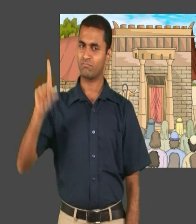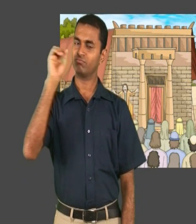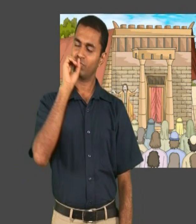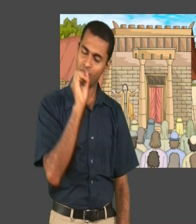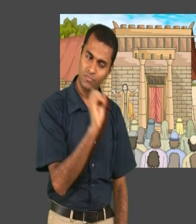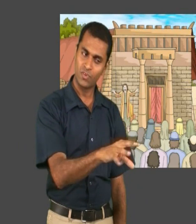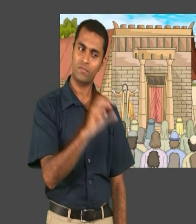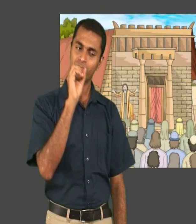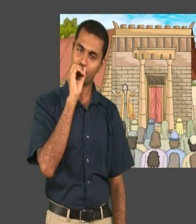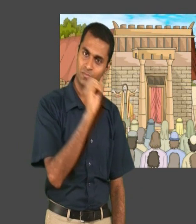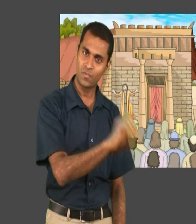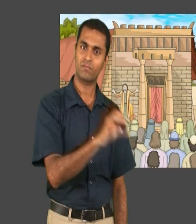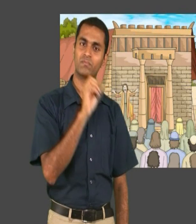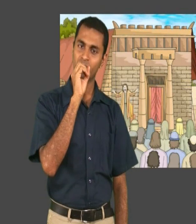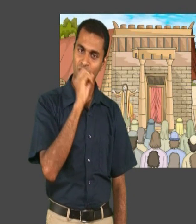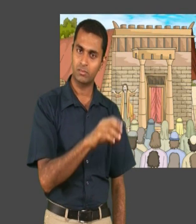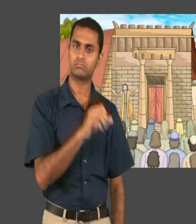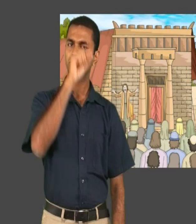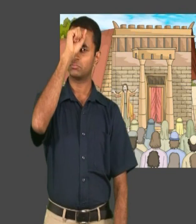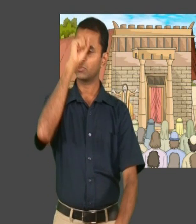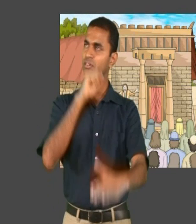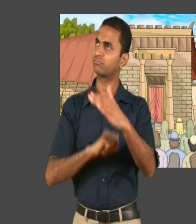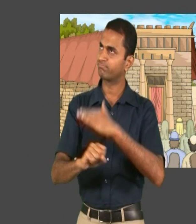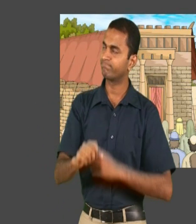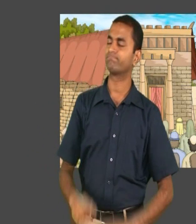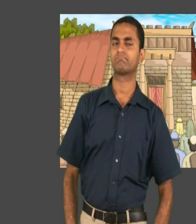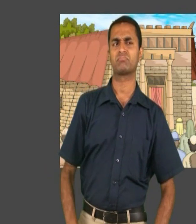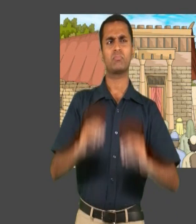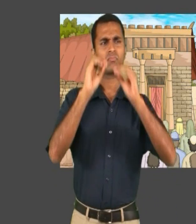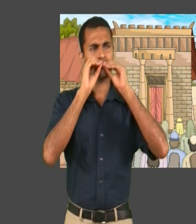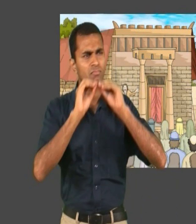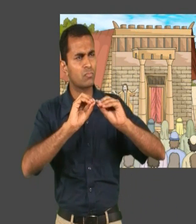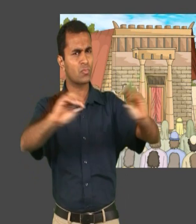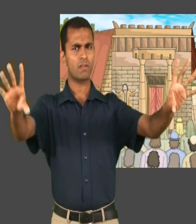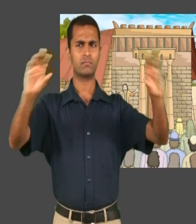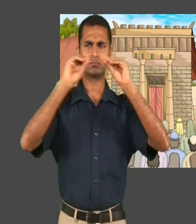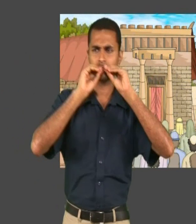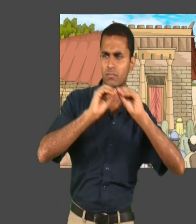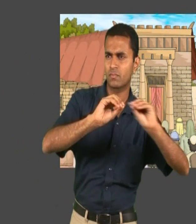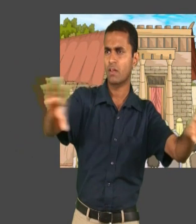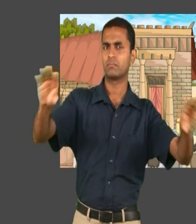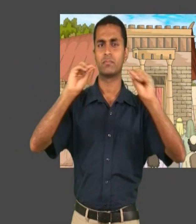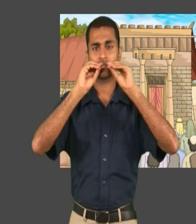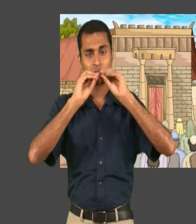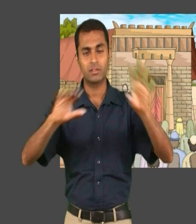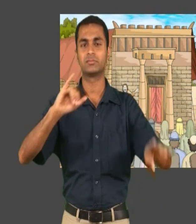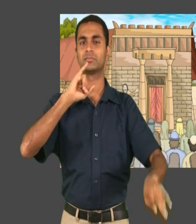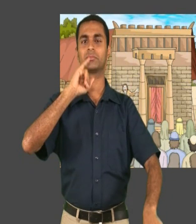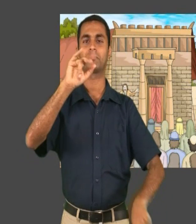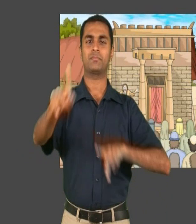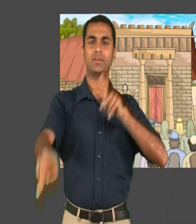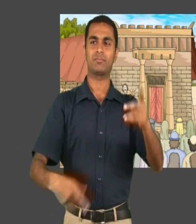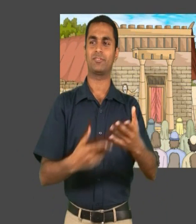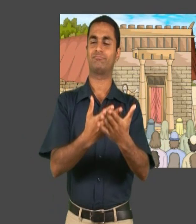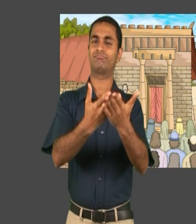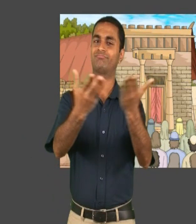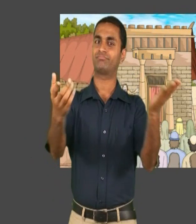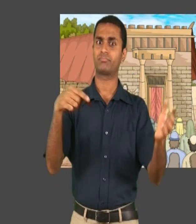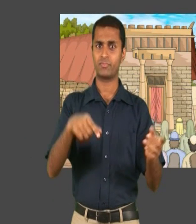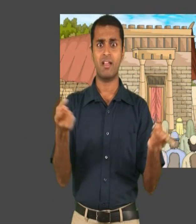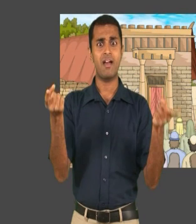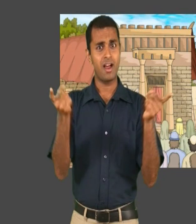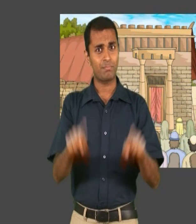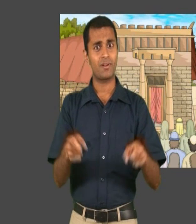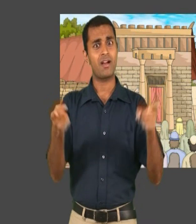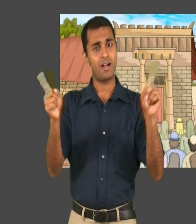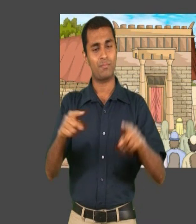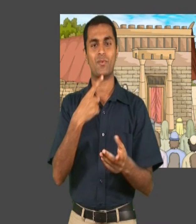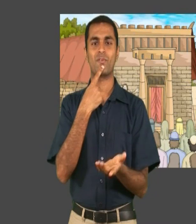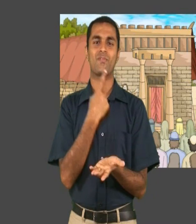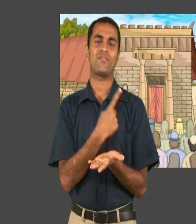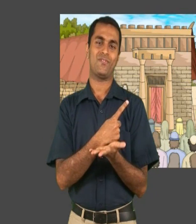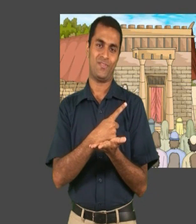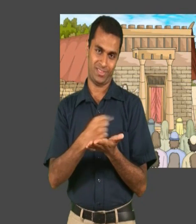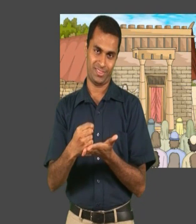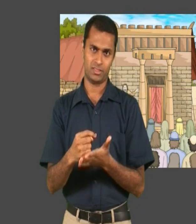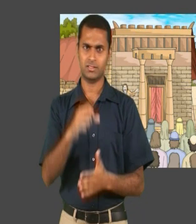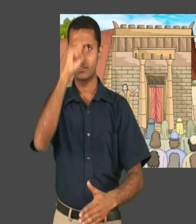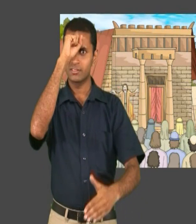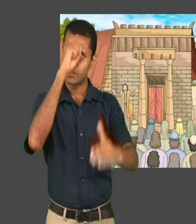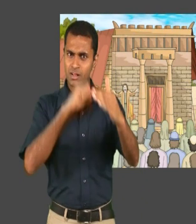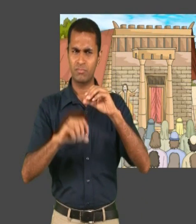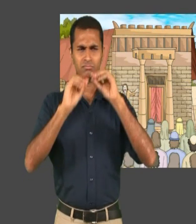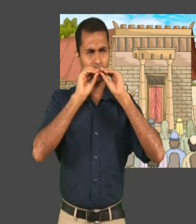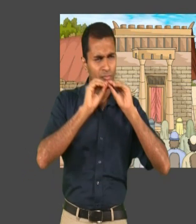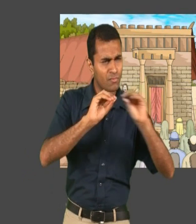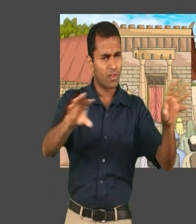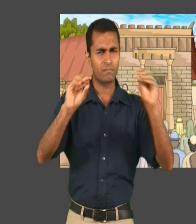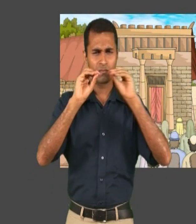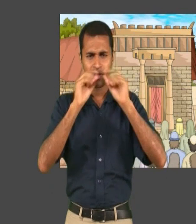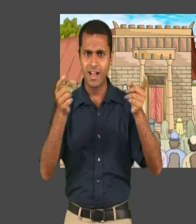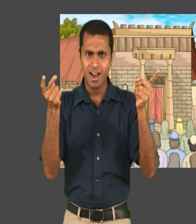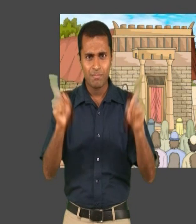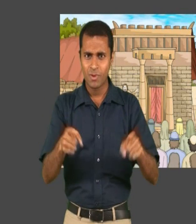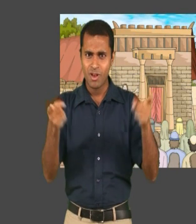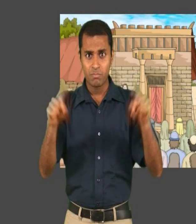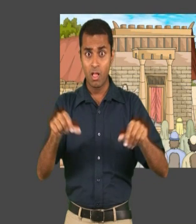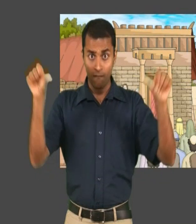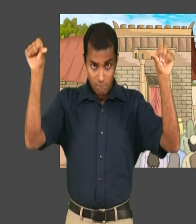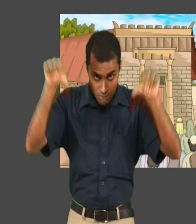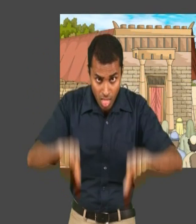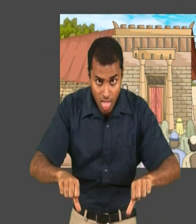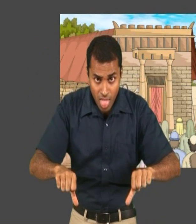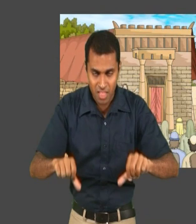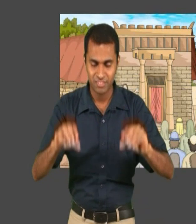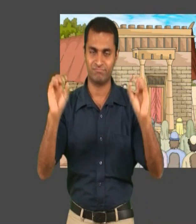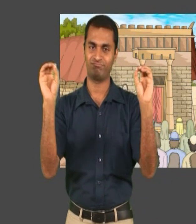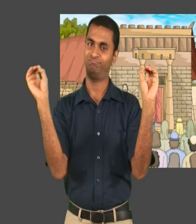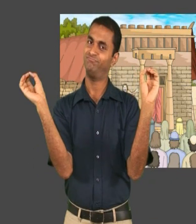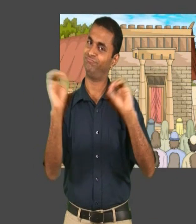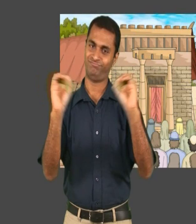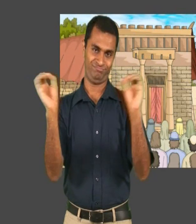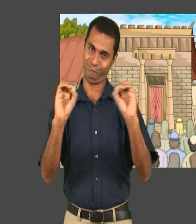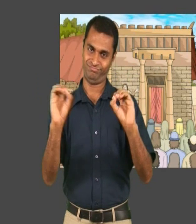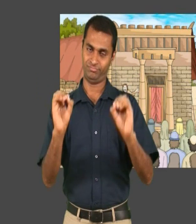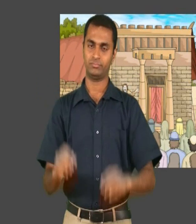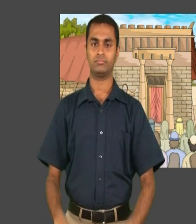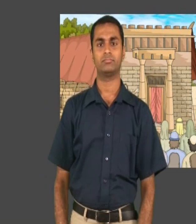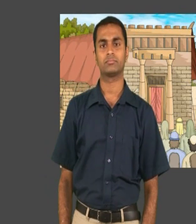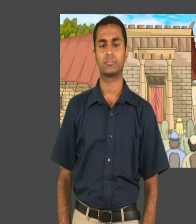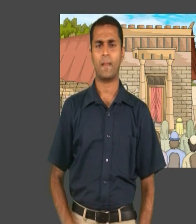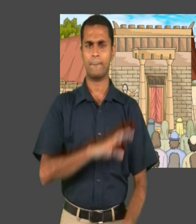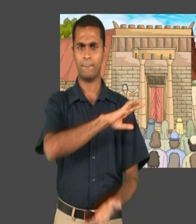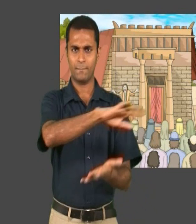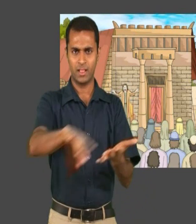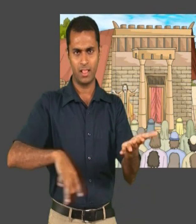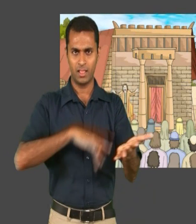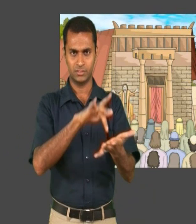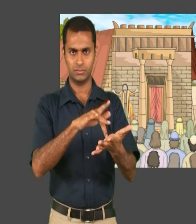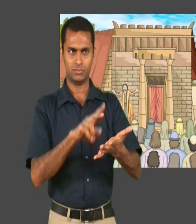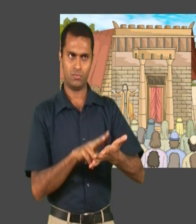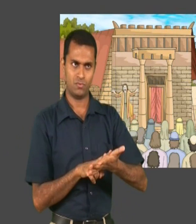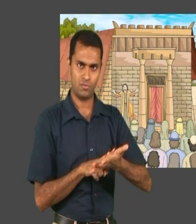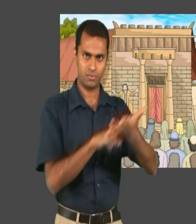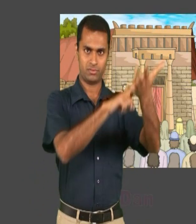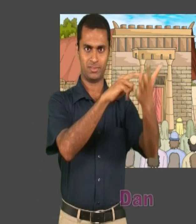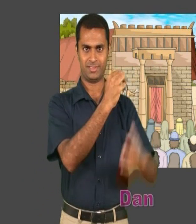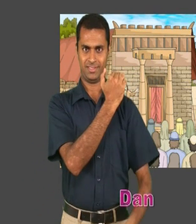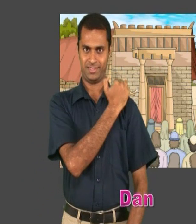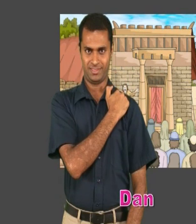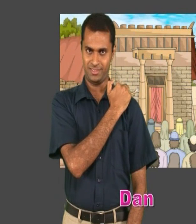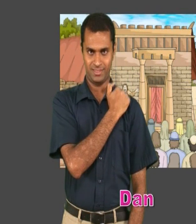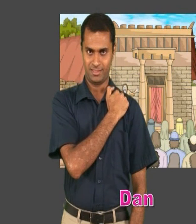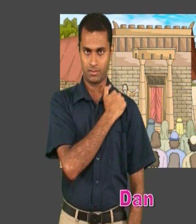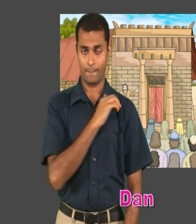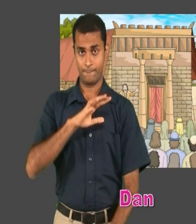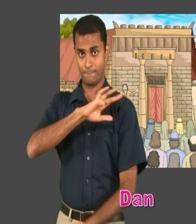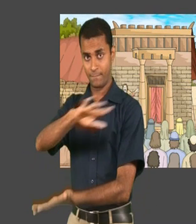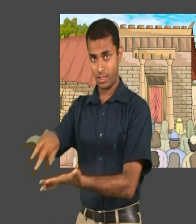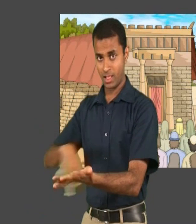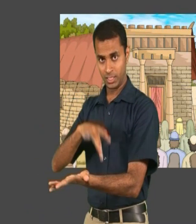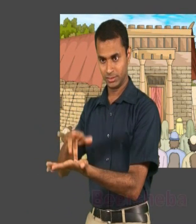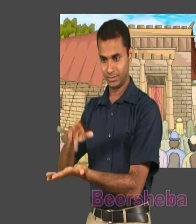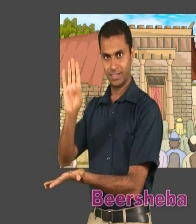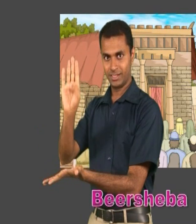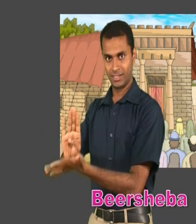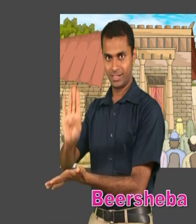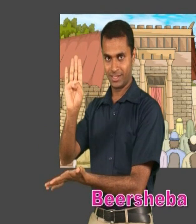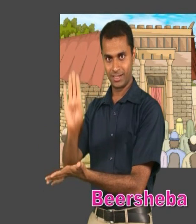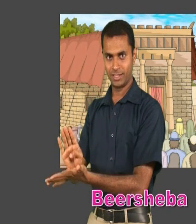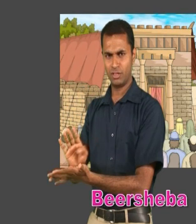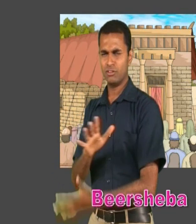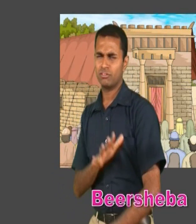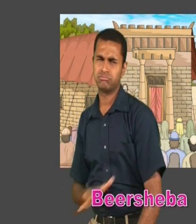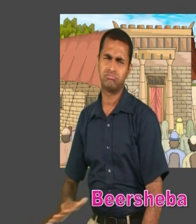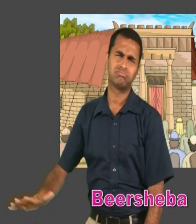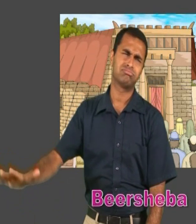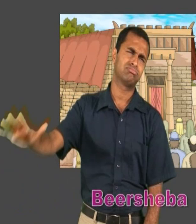So all Israel from Dan to Beersheba knew that Samuel was confirmed as a prophet of the LORD.